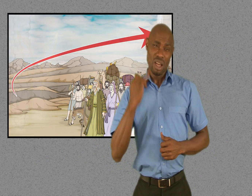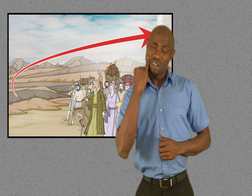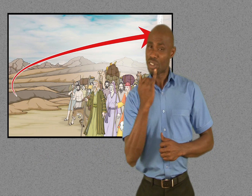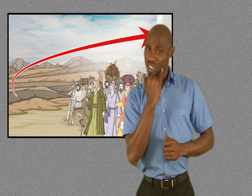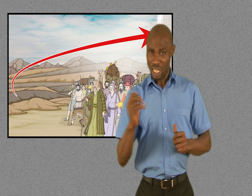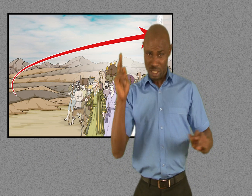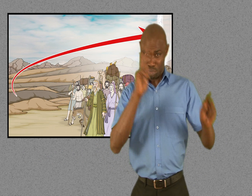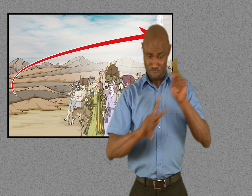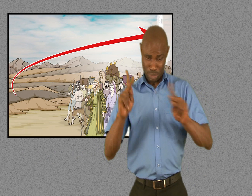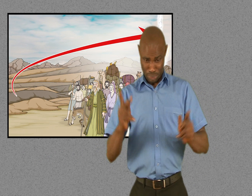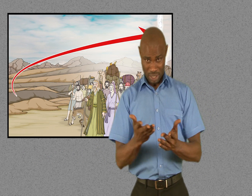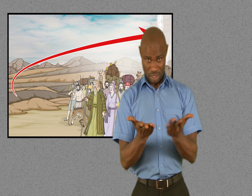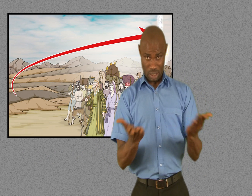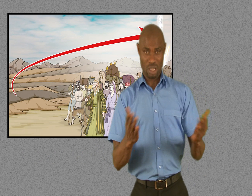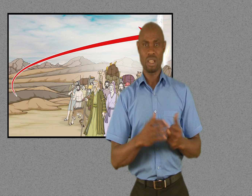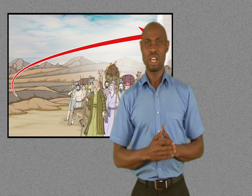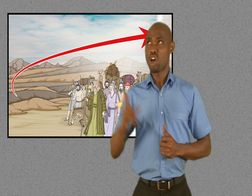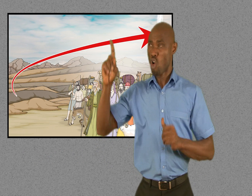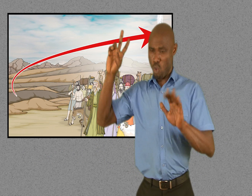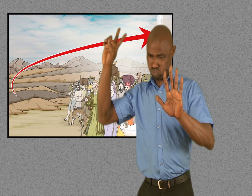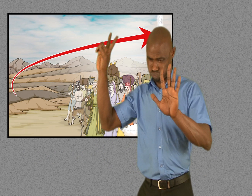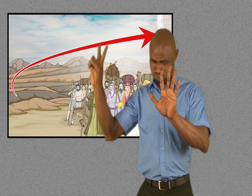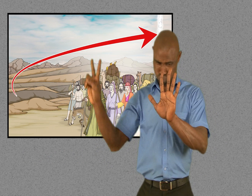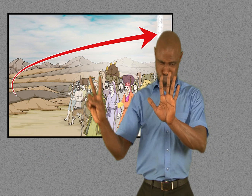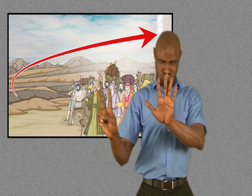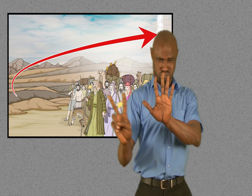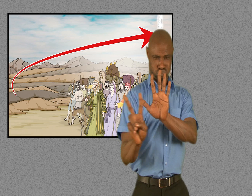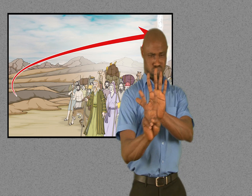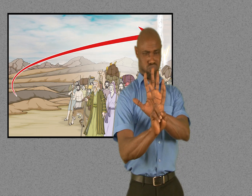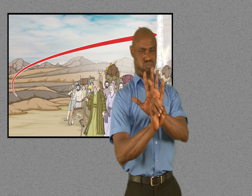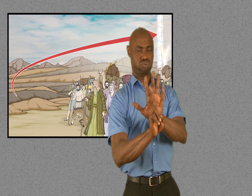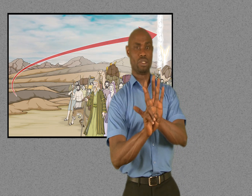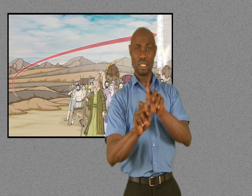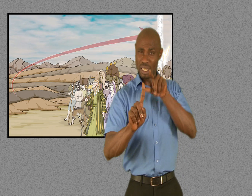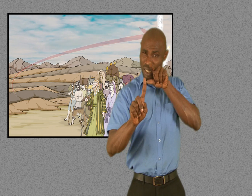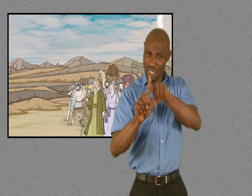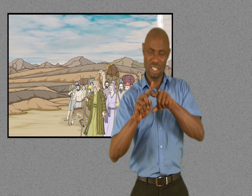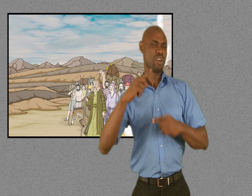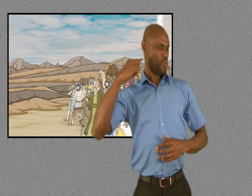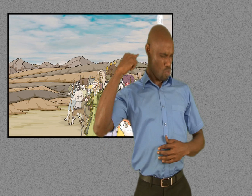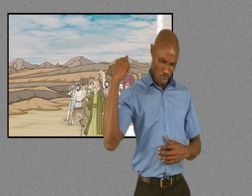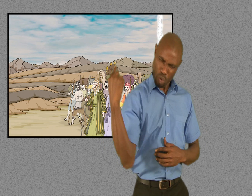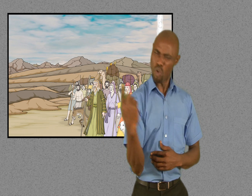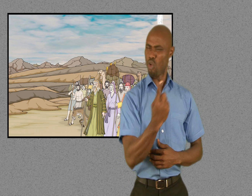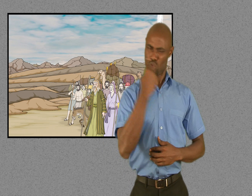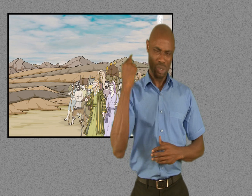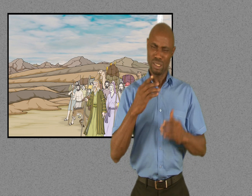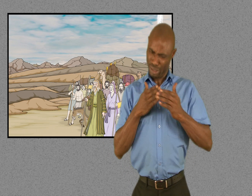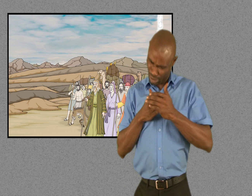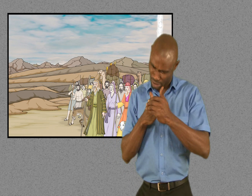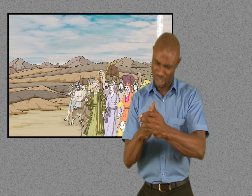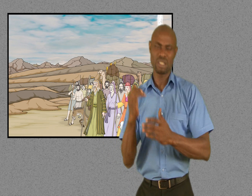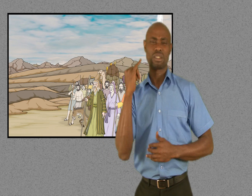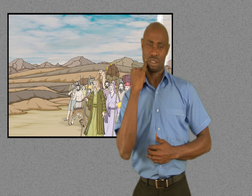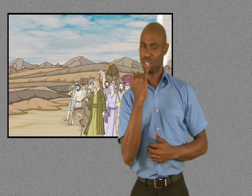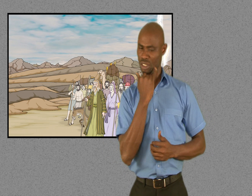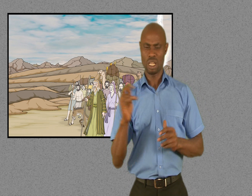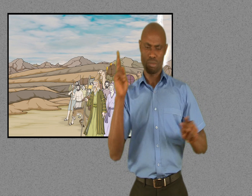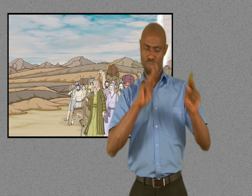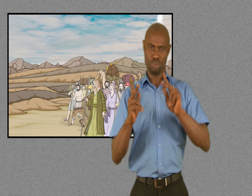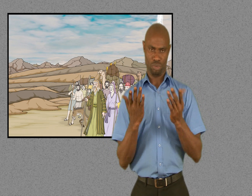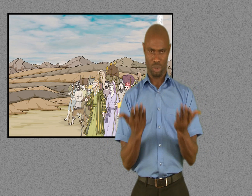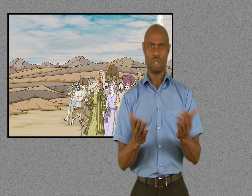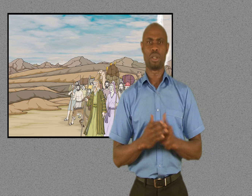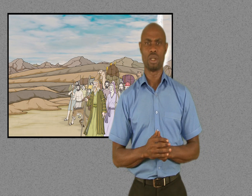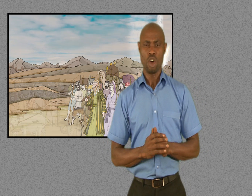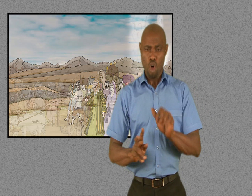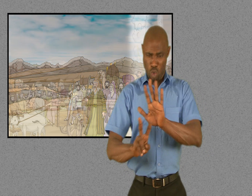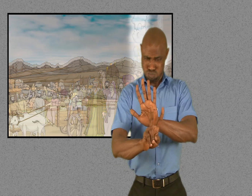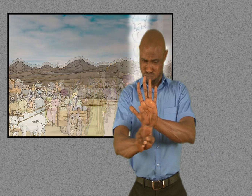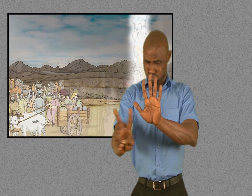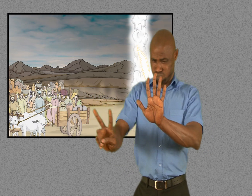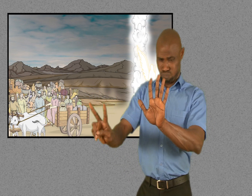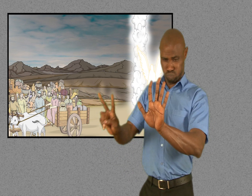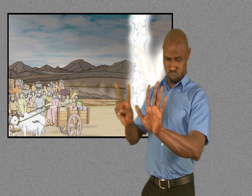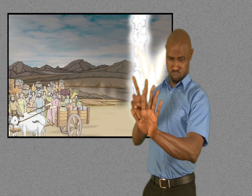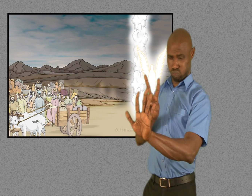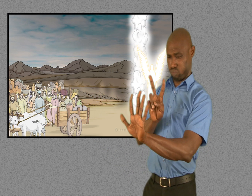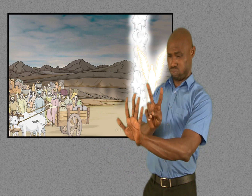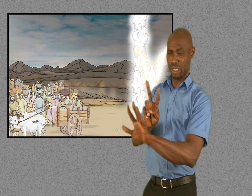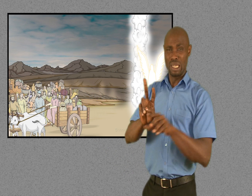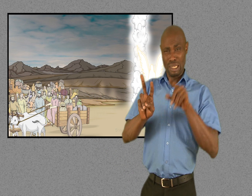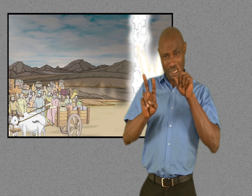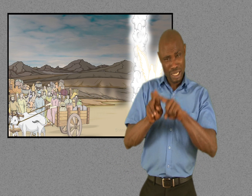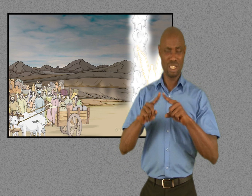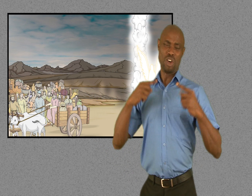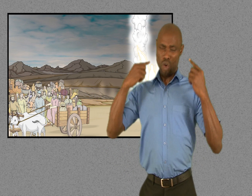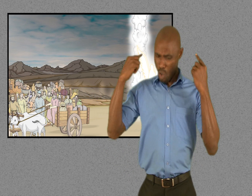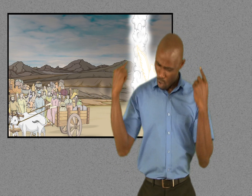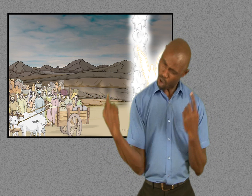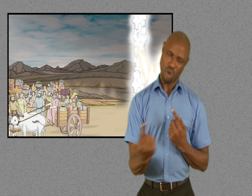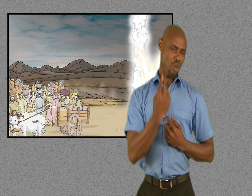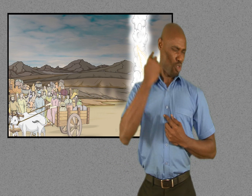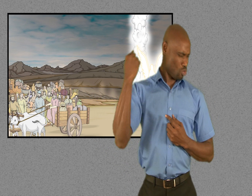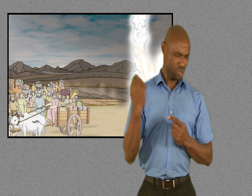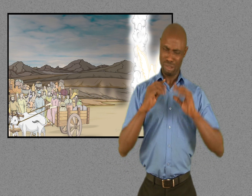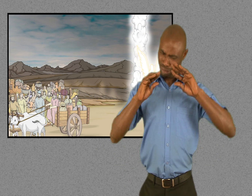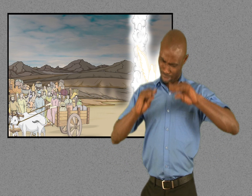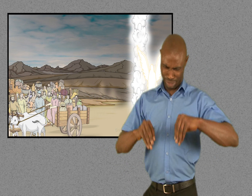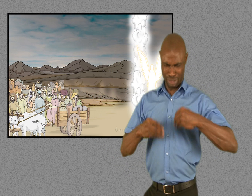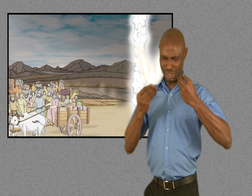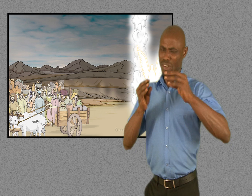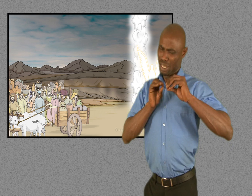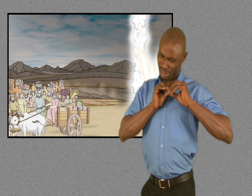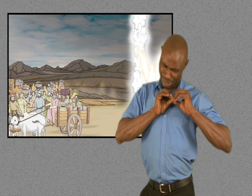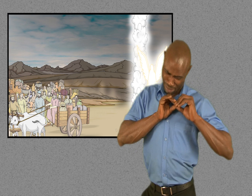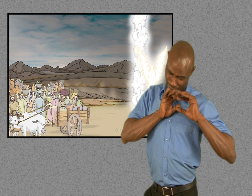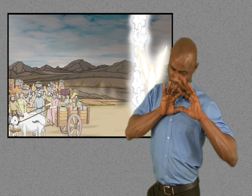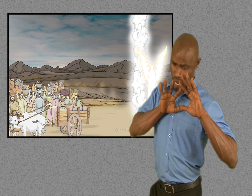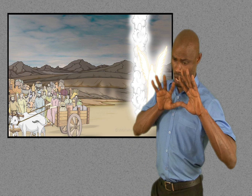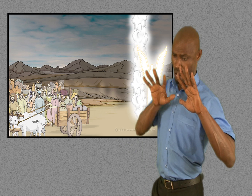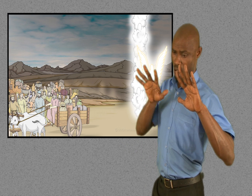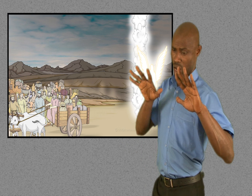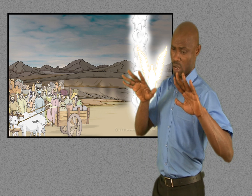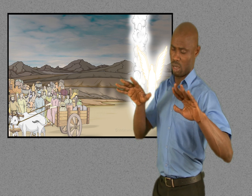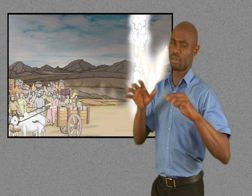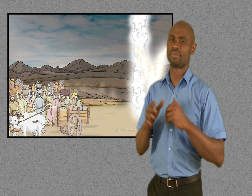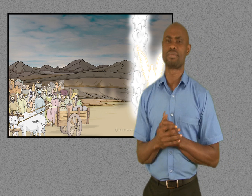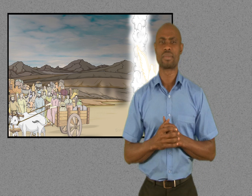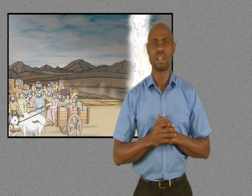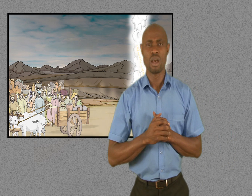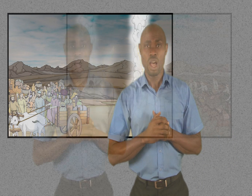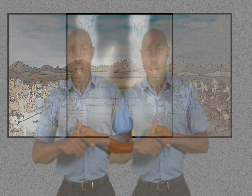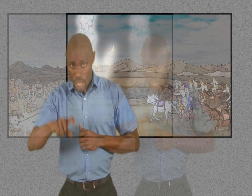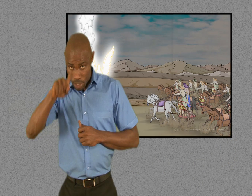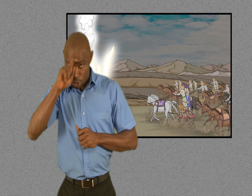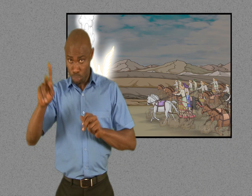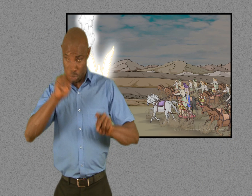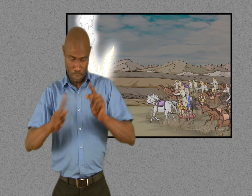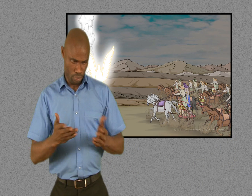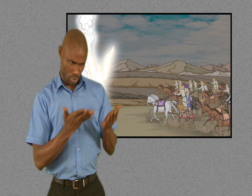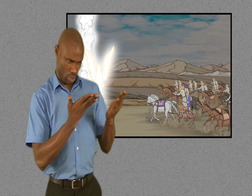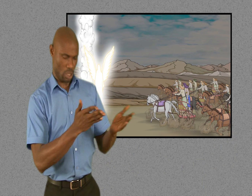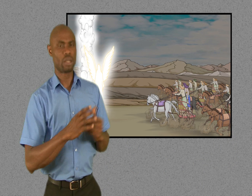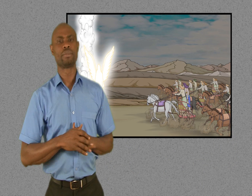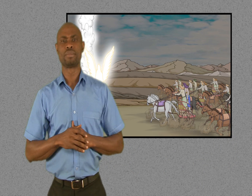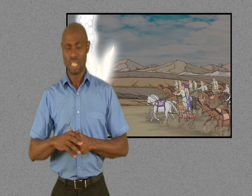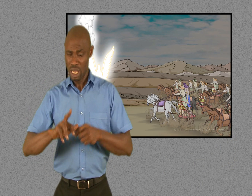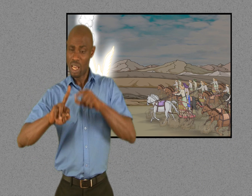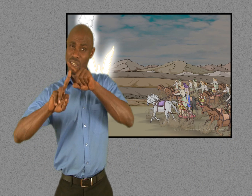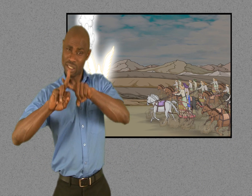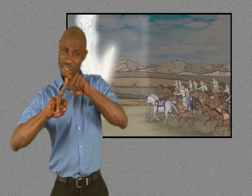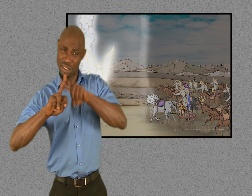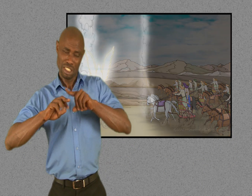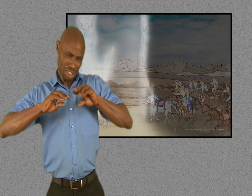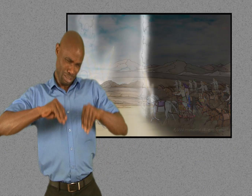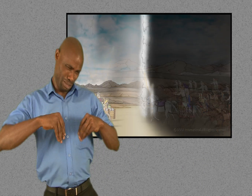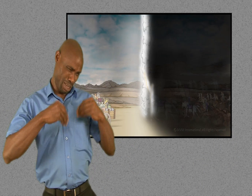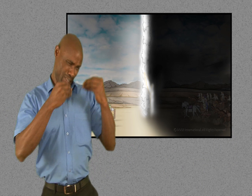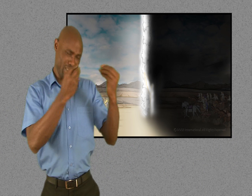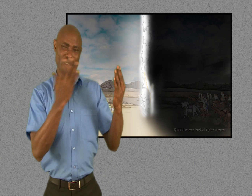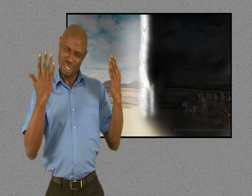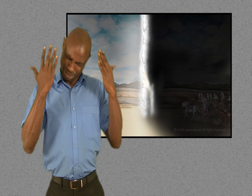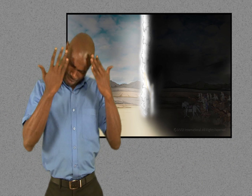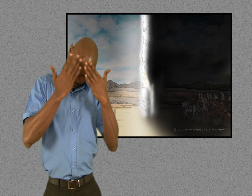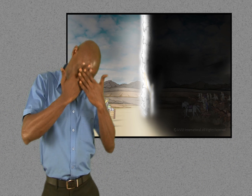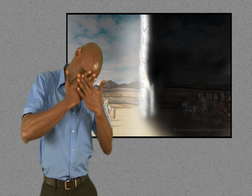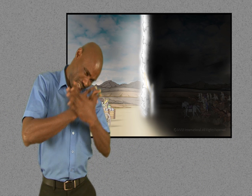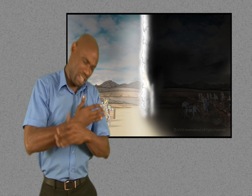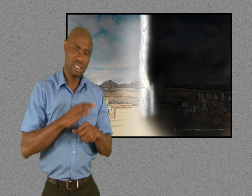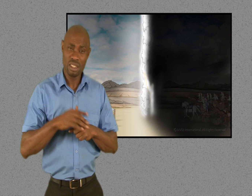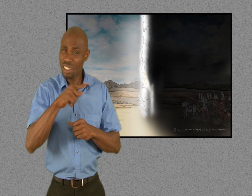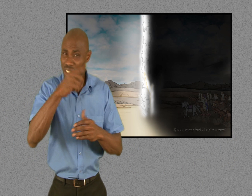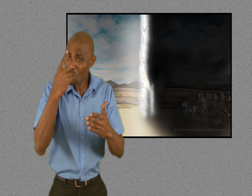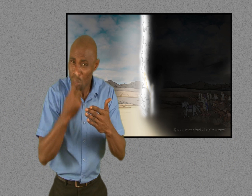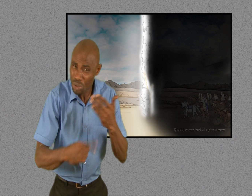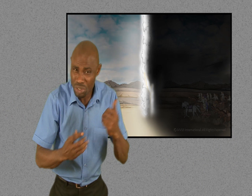The pillar of cloud also moved from before them and stood behind them, so that it came between the camps of Egypt and Israel.